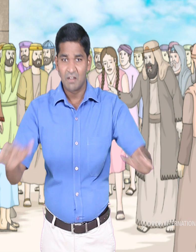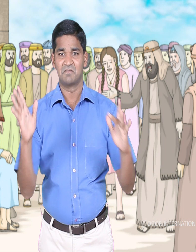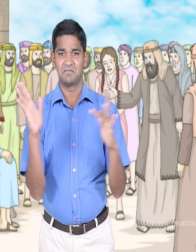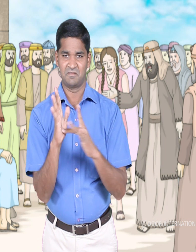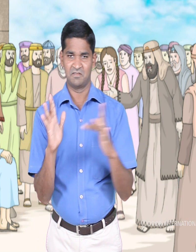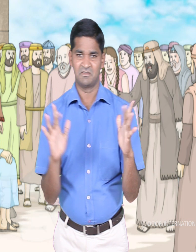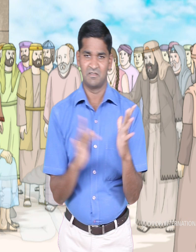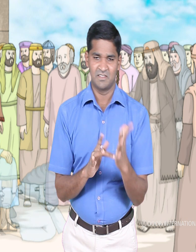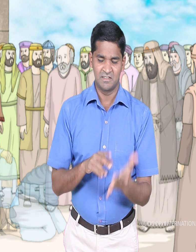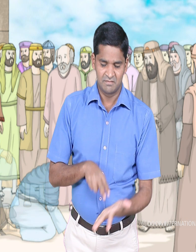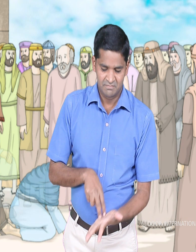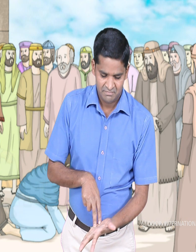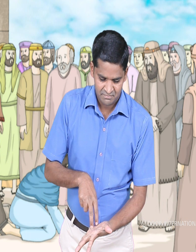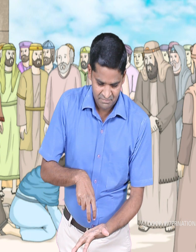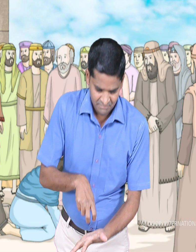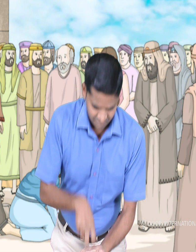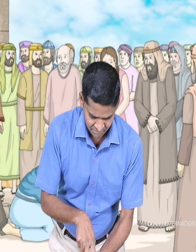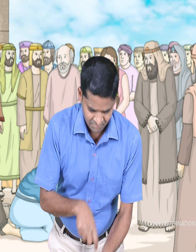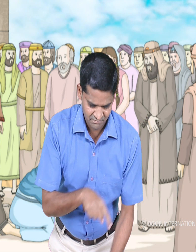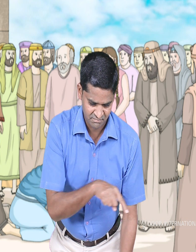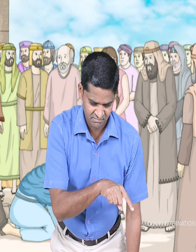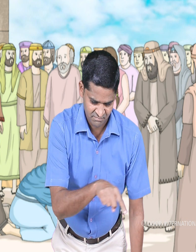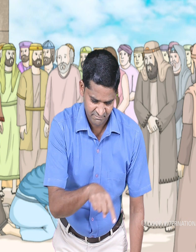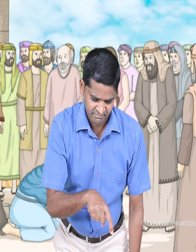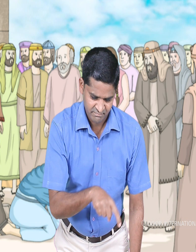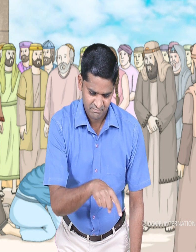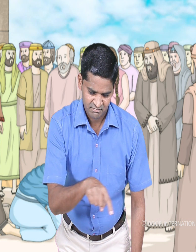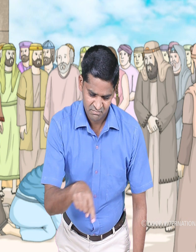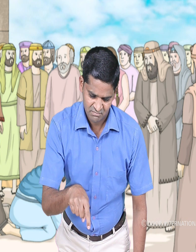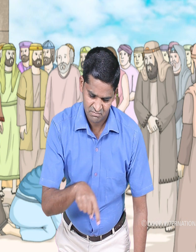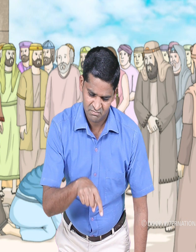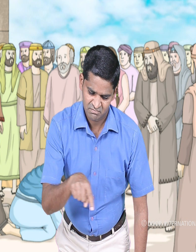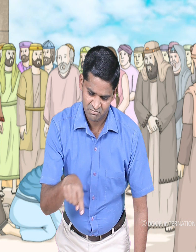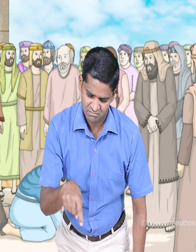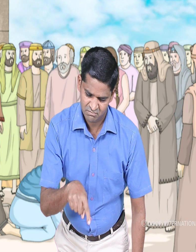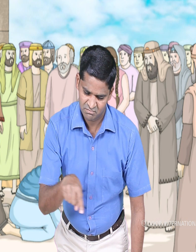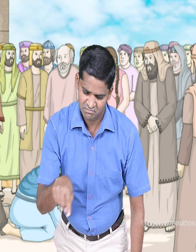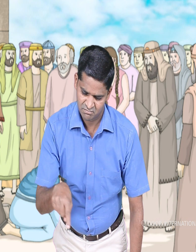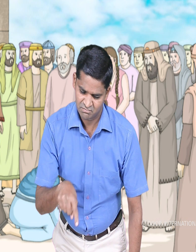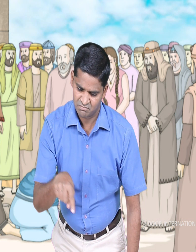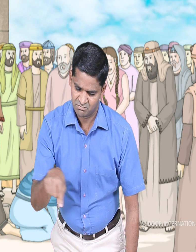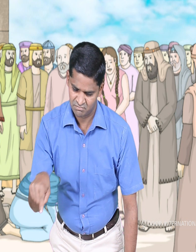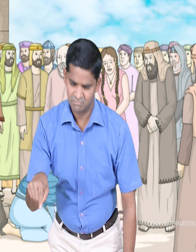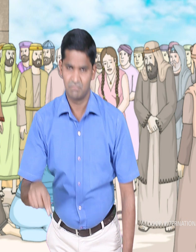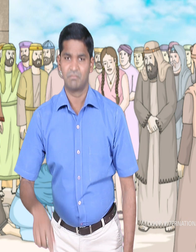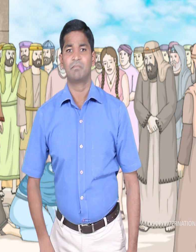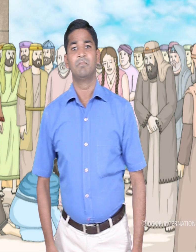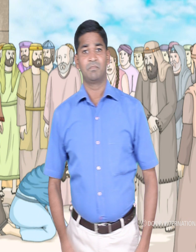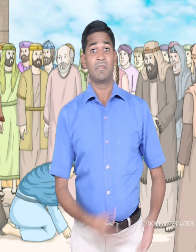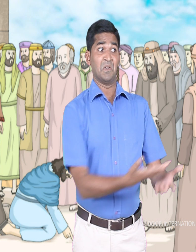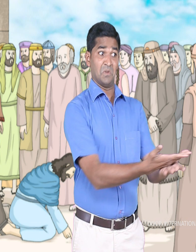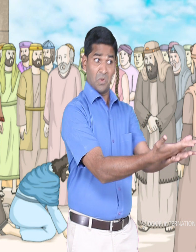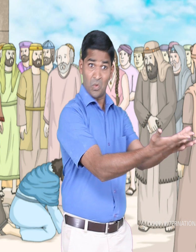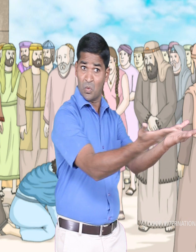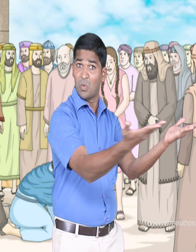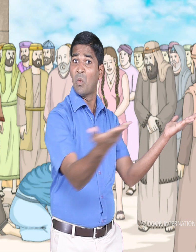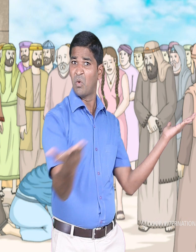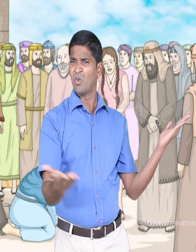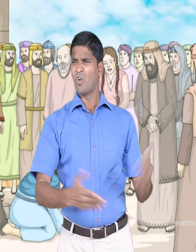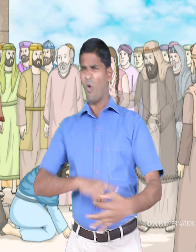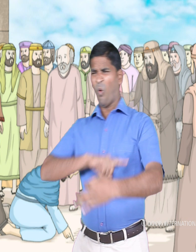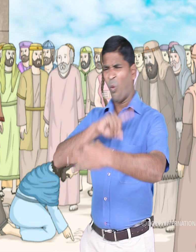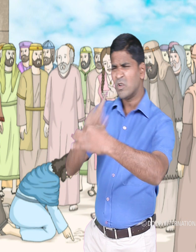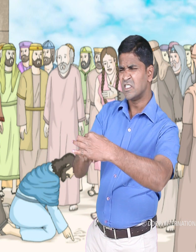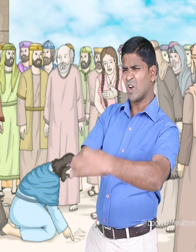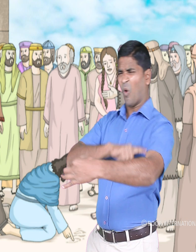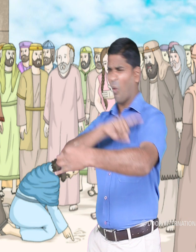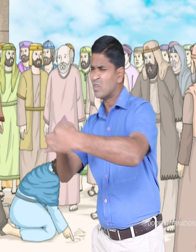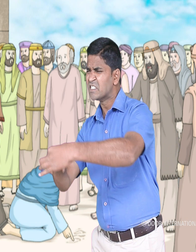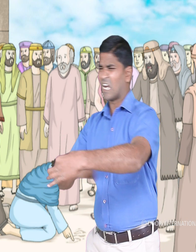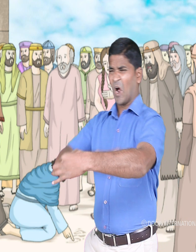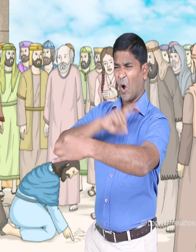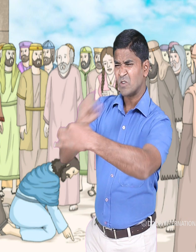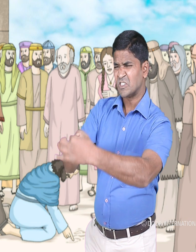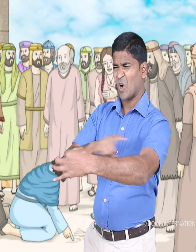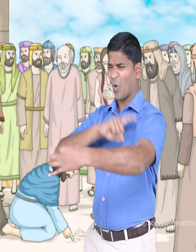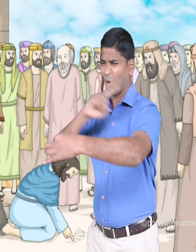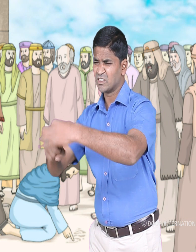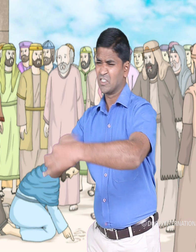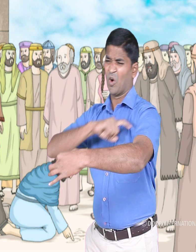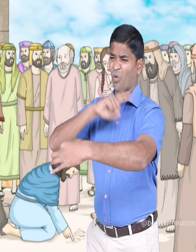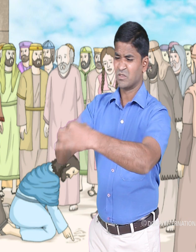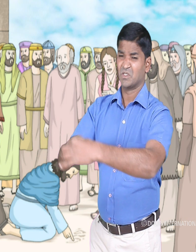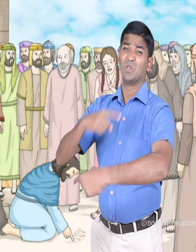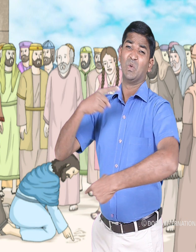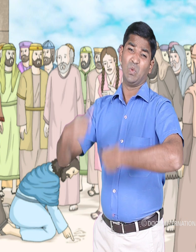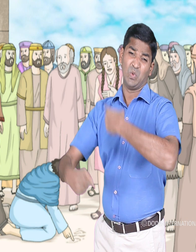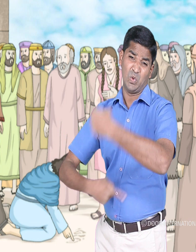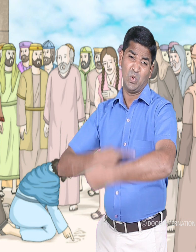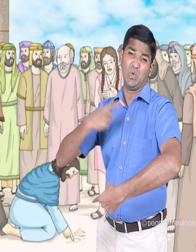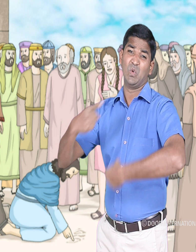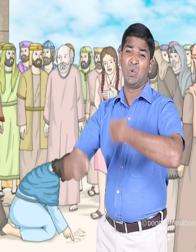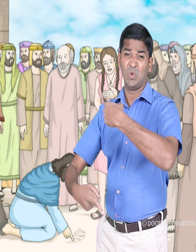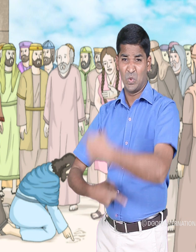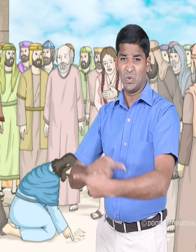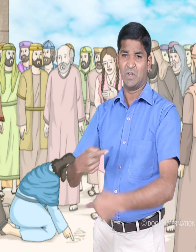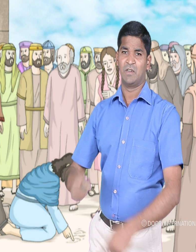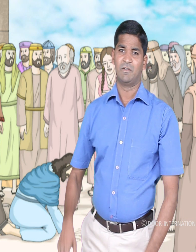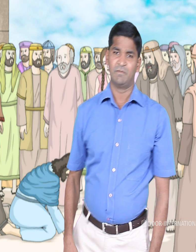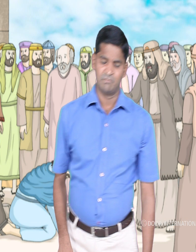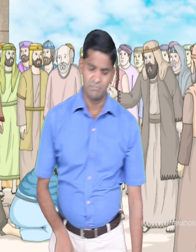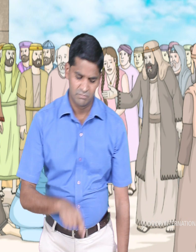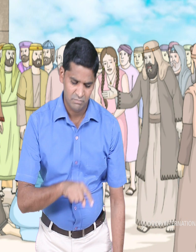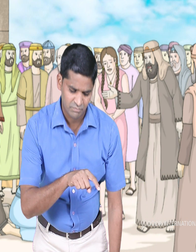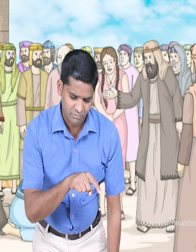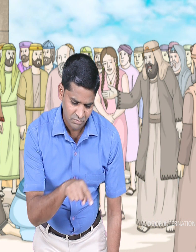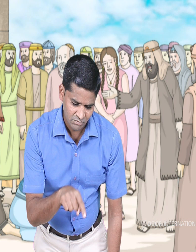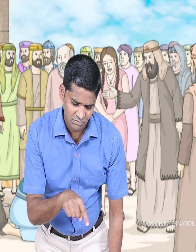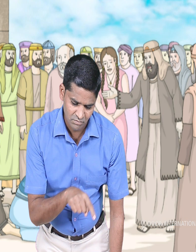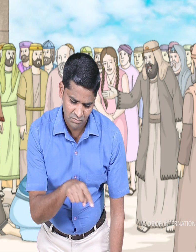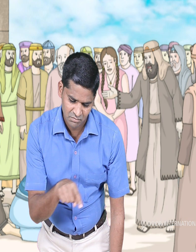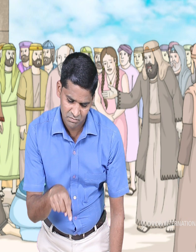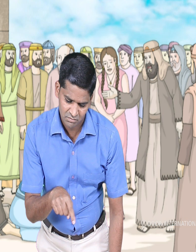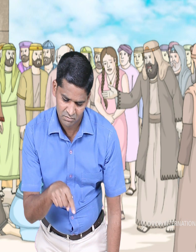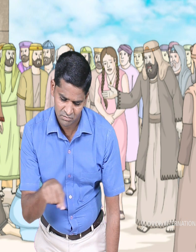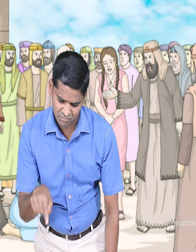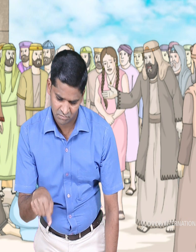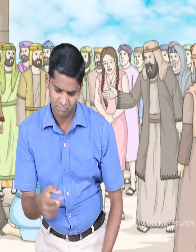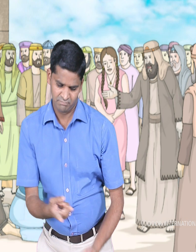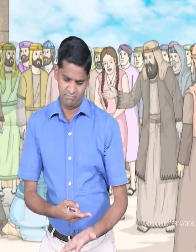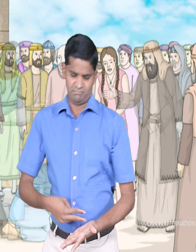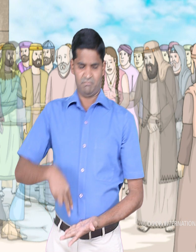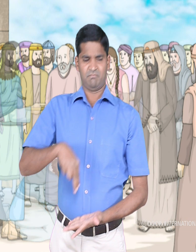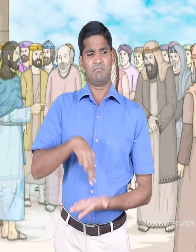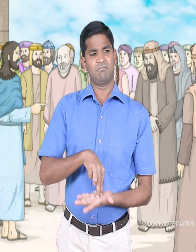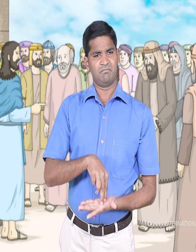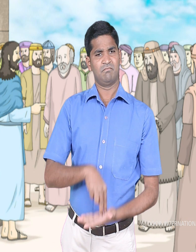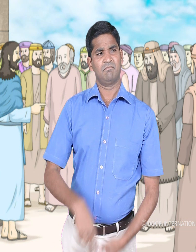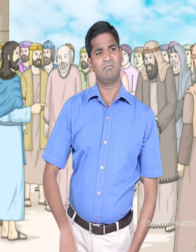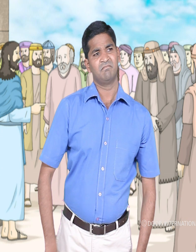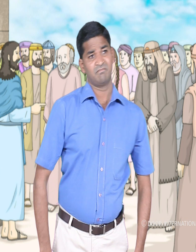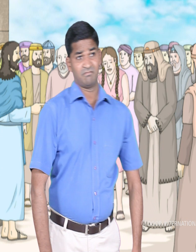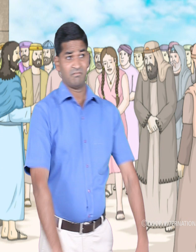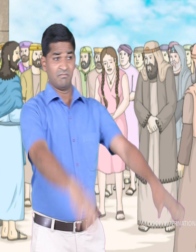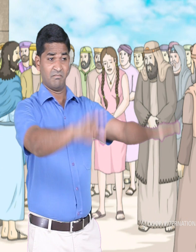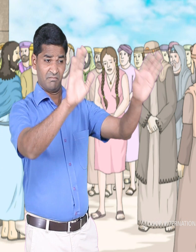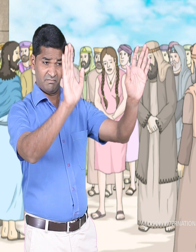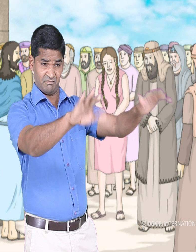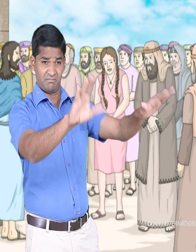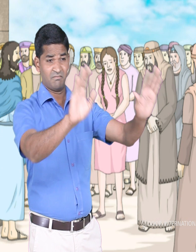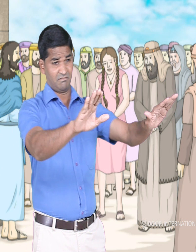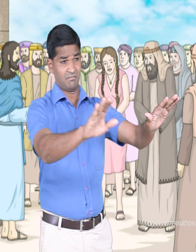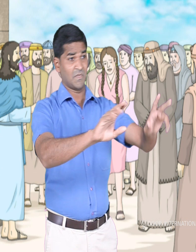But Jesus bent down and began to write on the ground with His finger.